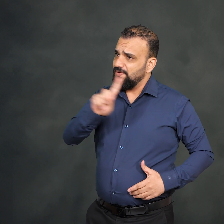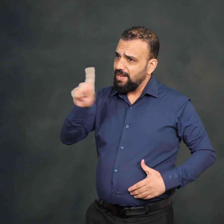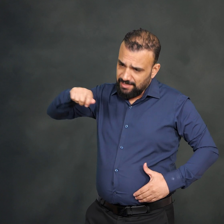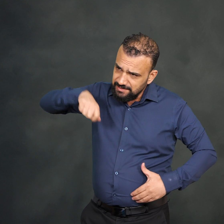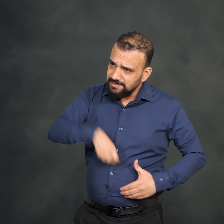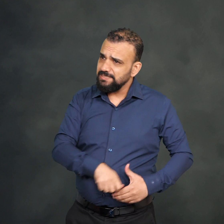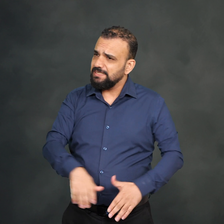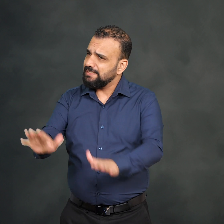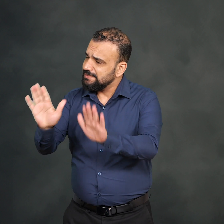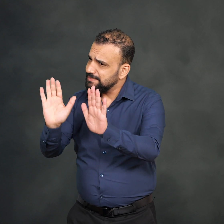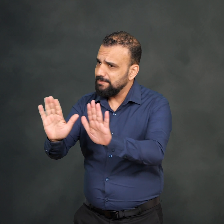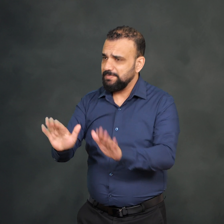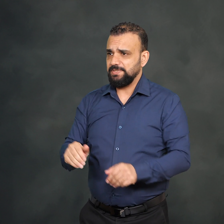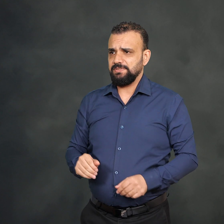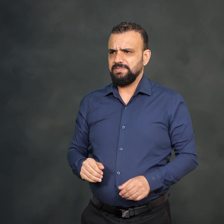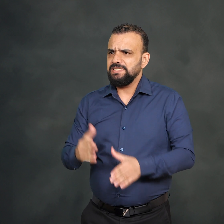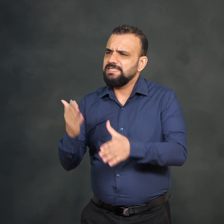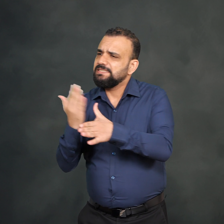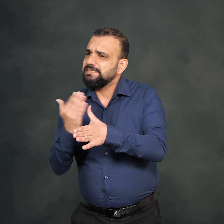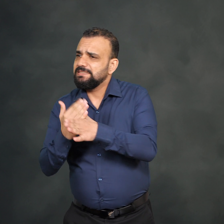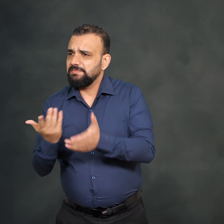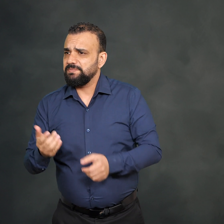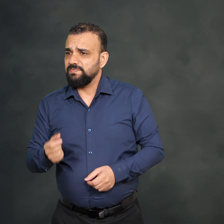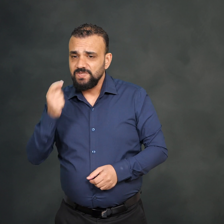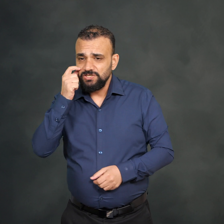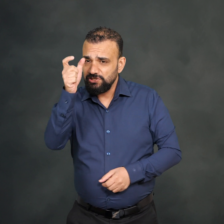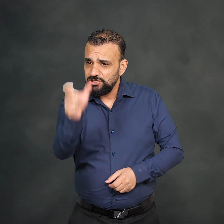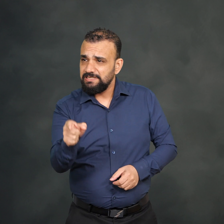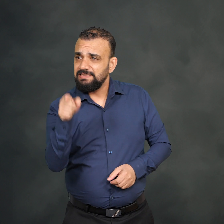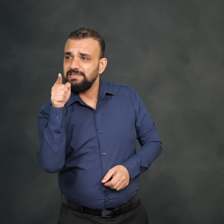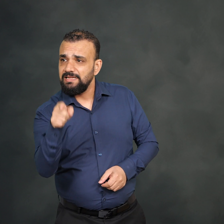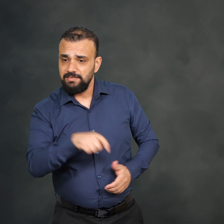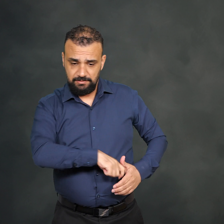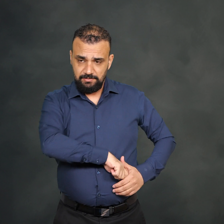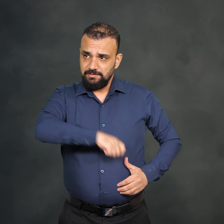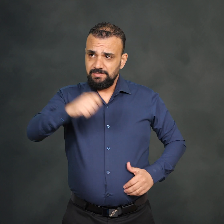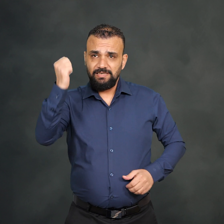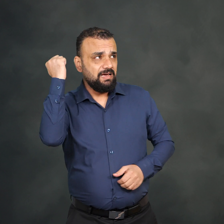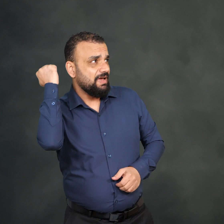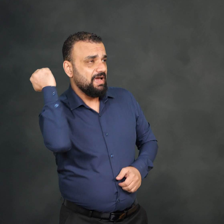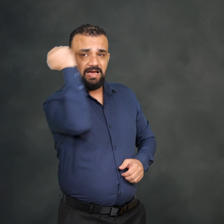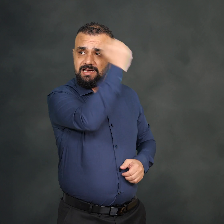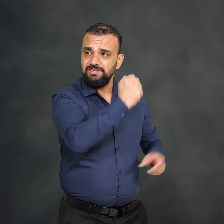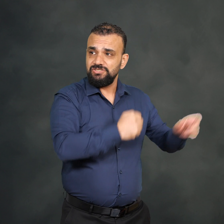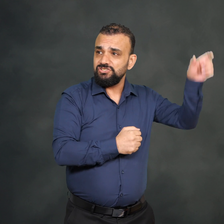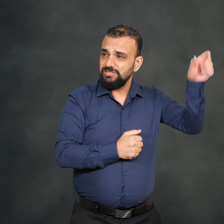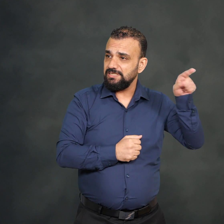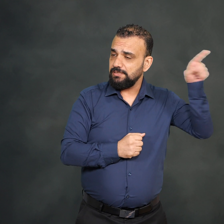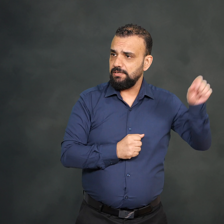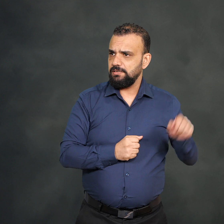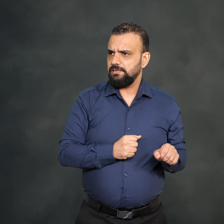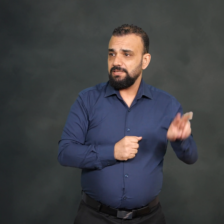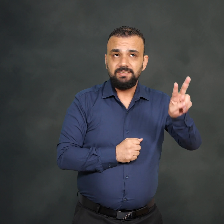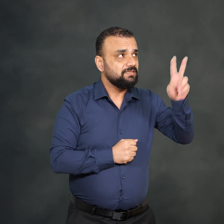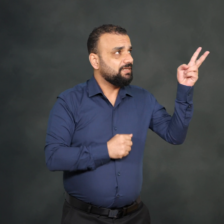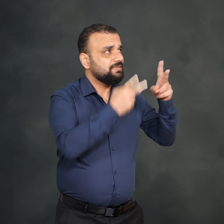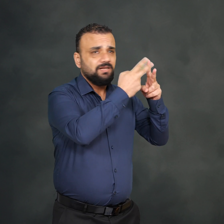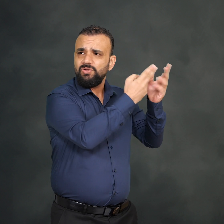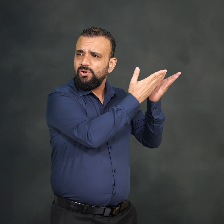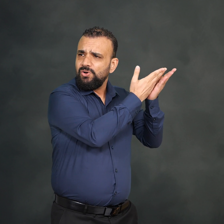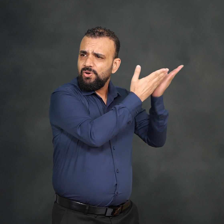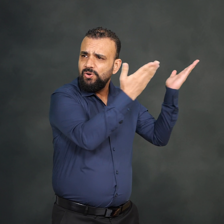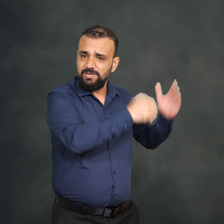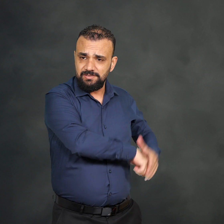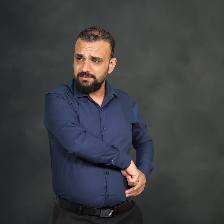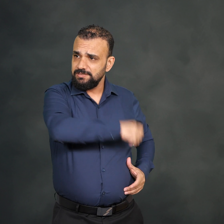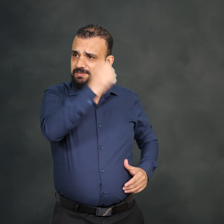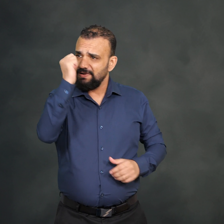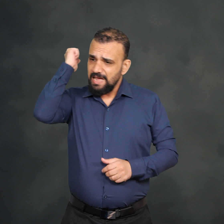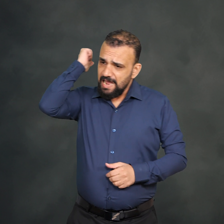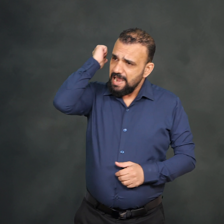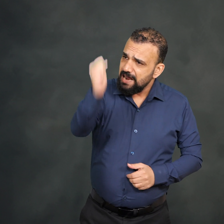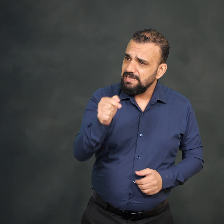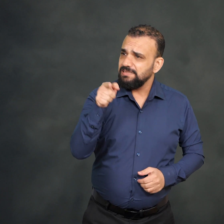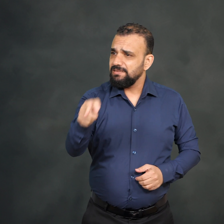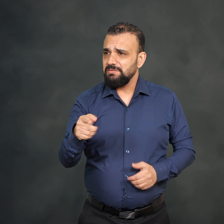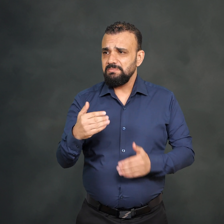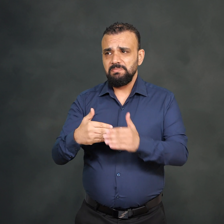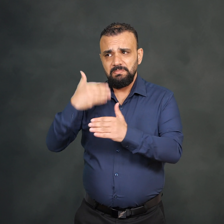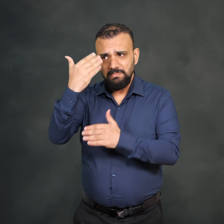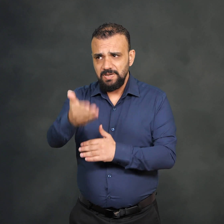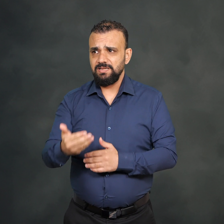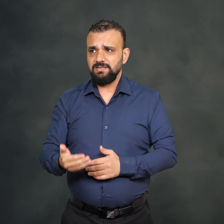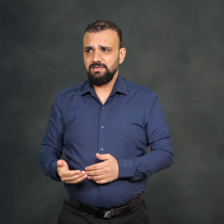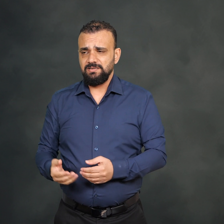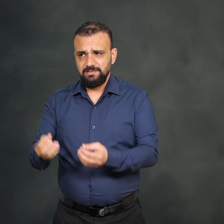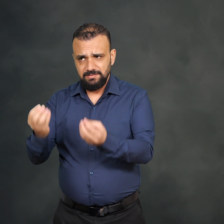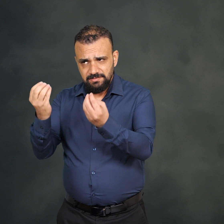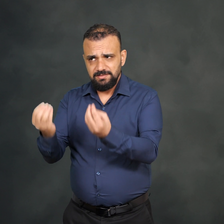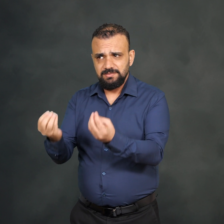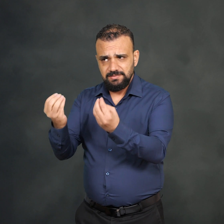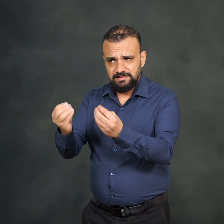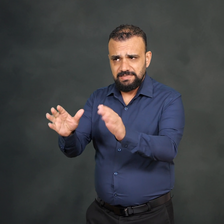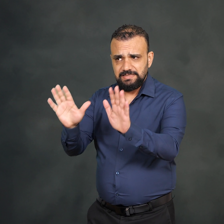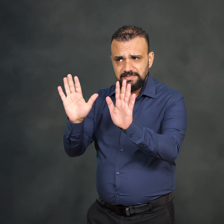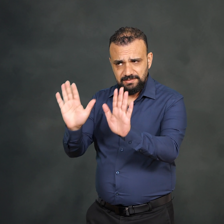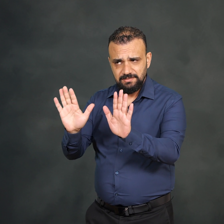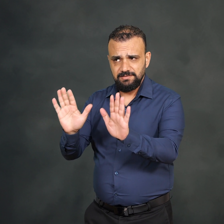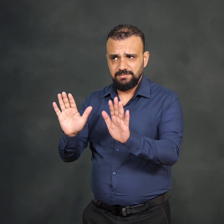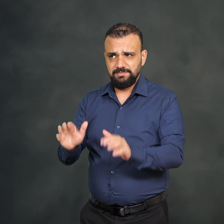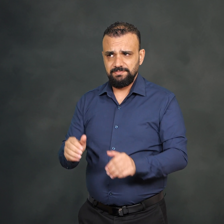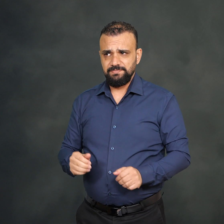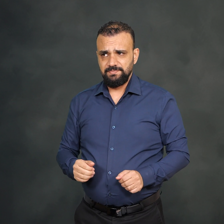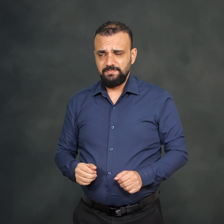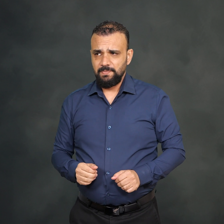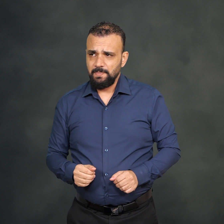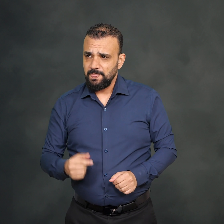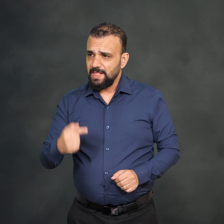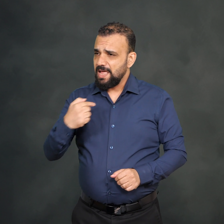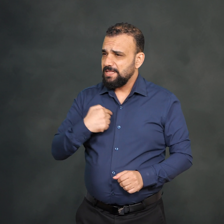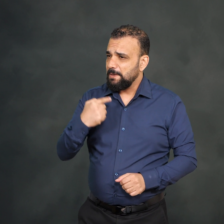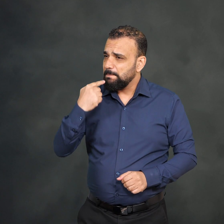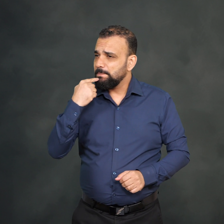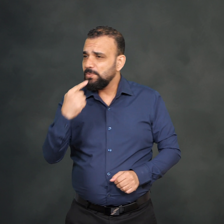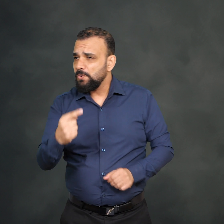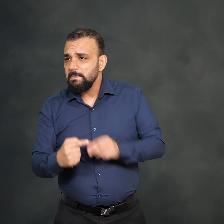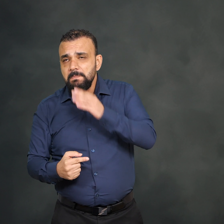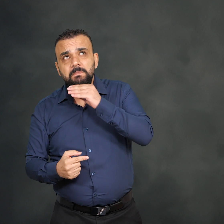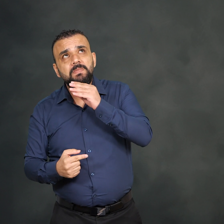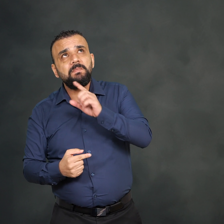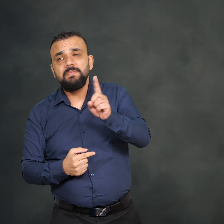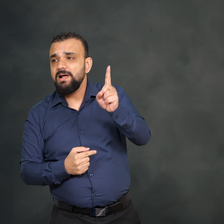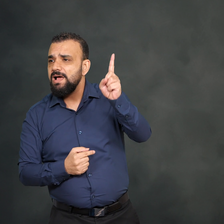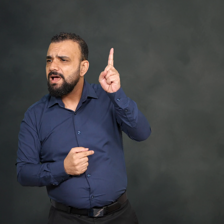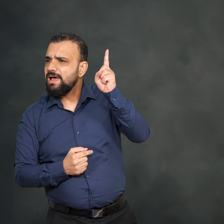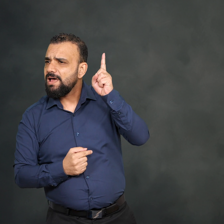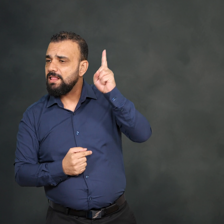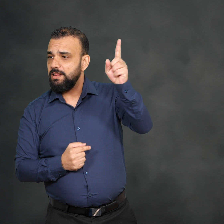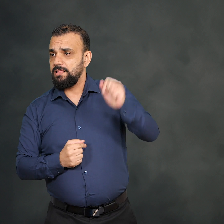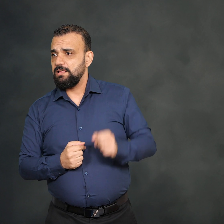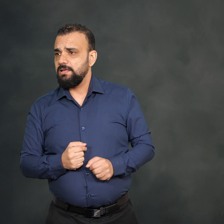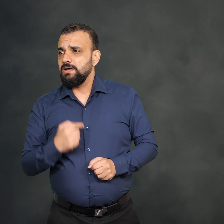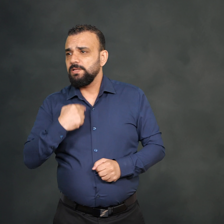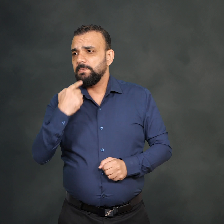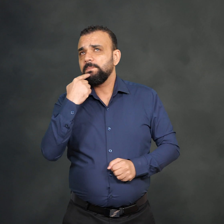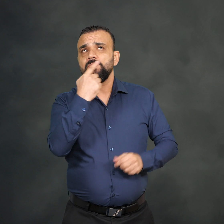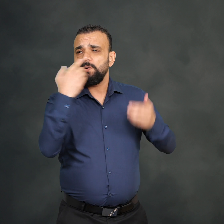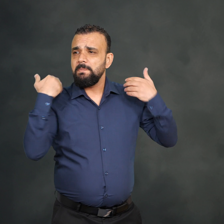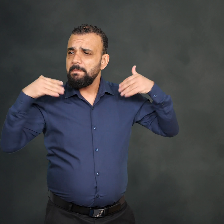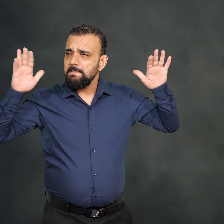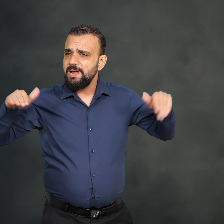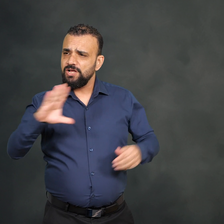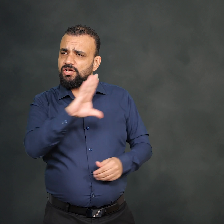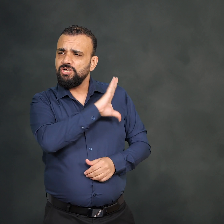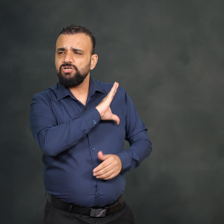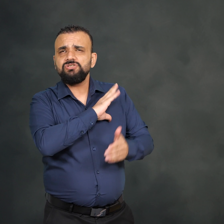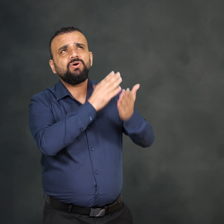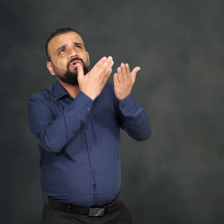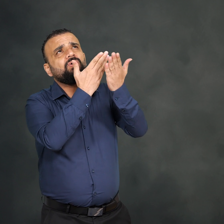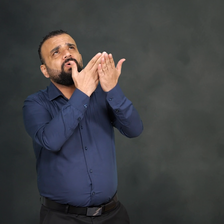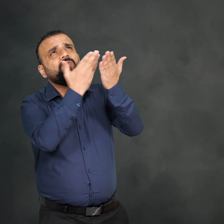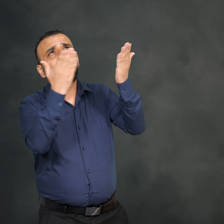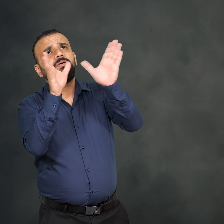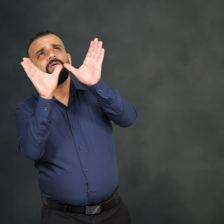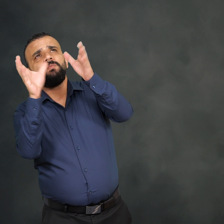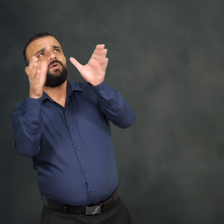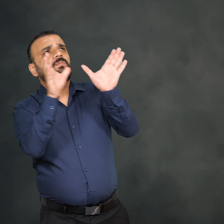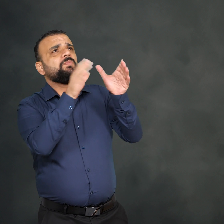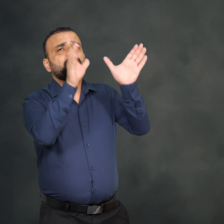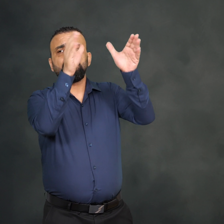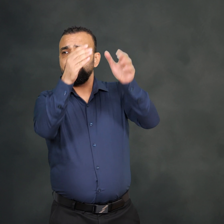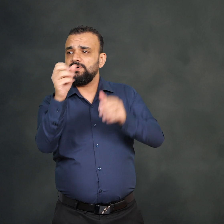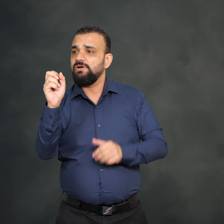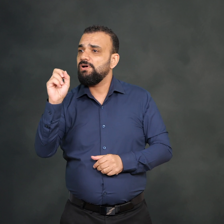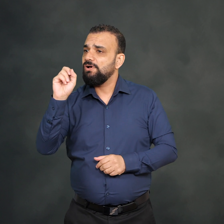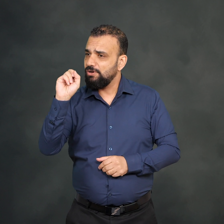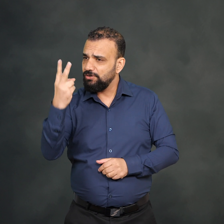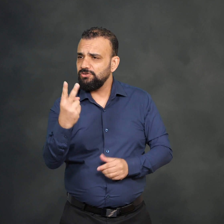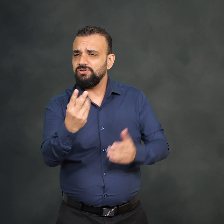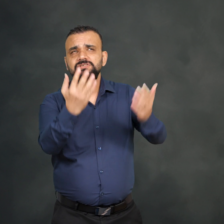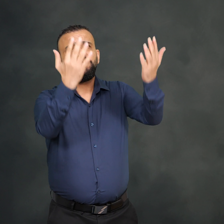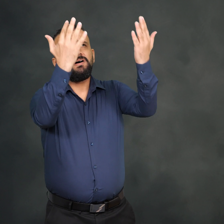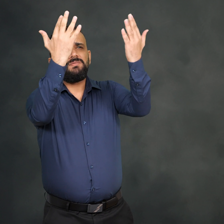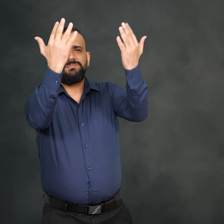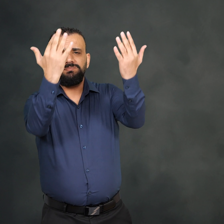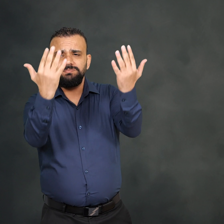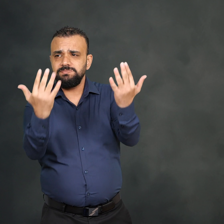“Put your sword back in its place,” Jesus said to him. “For all who draw the sword will die by the sword.